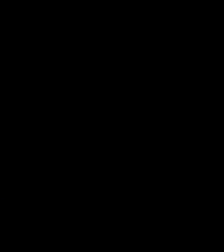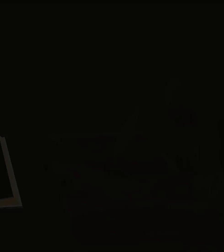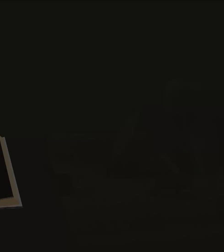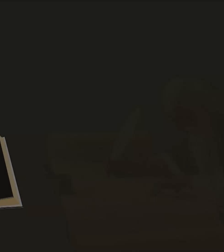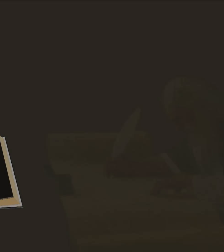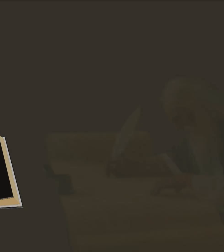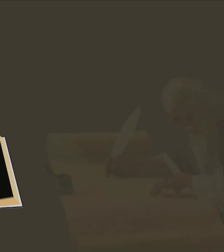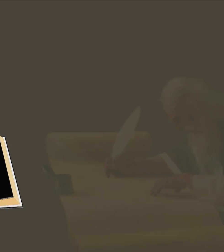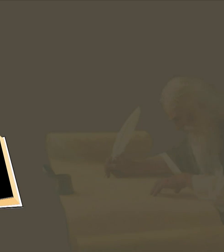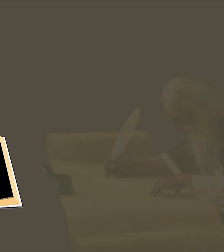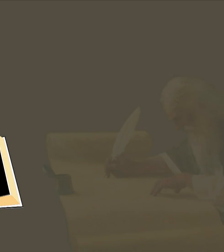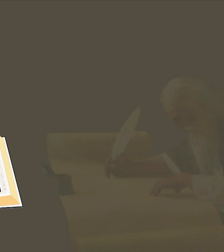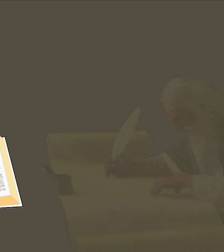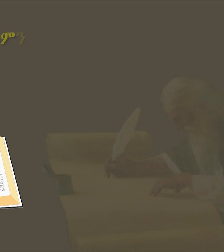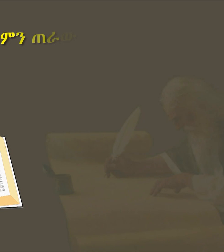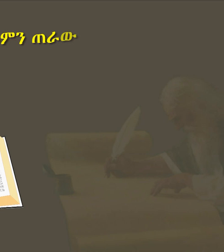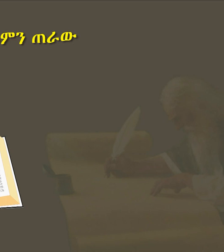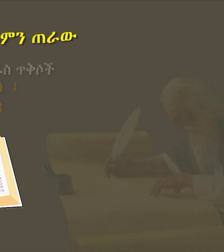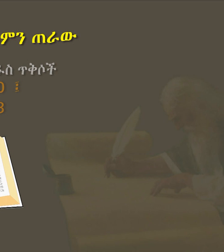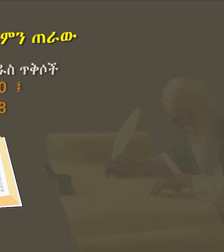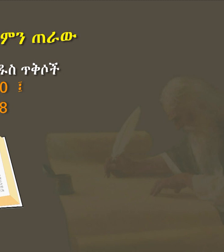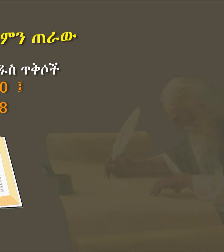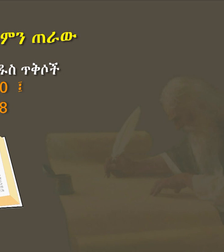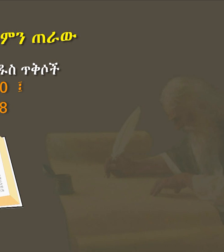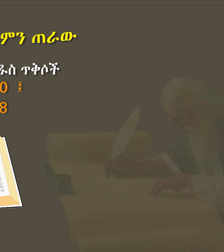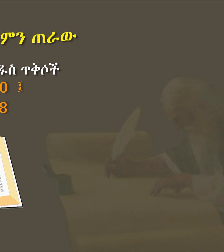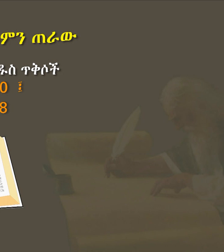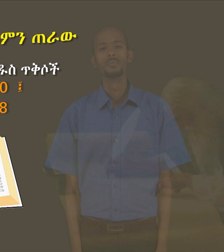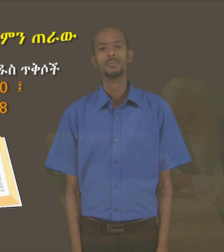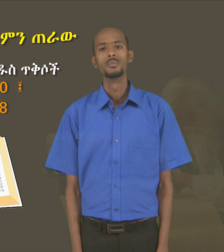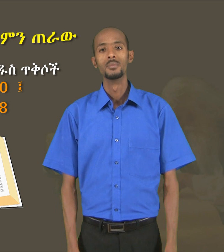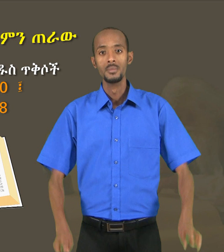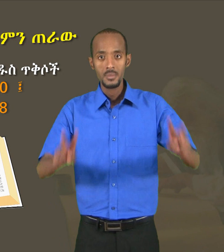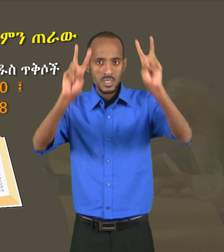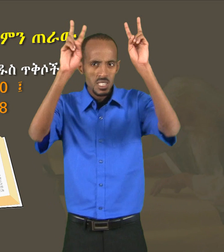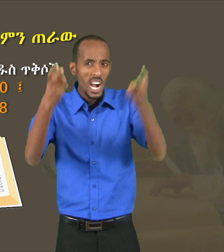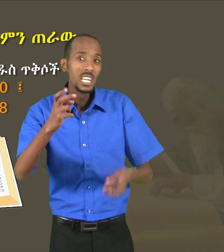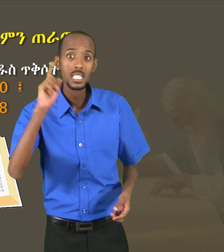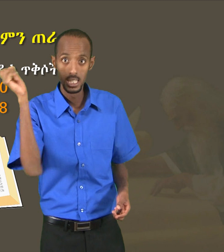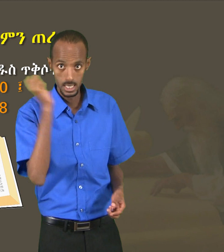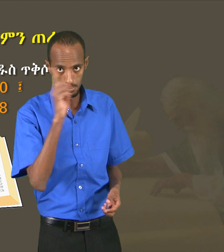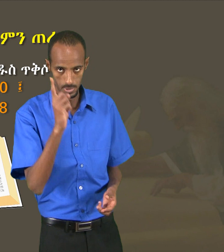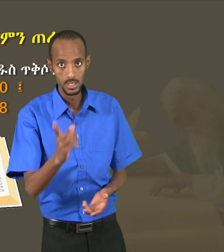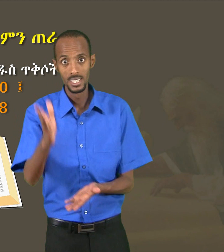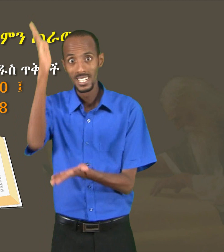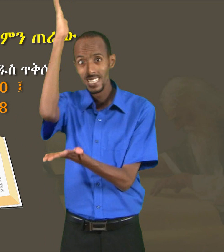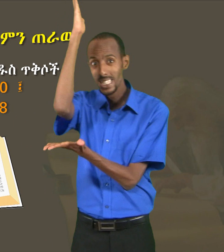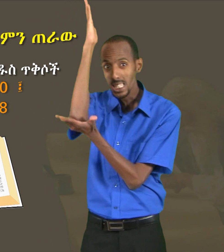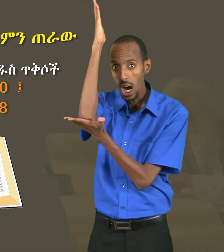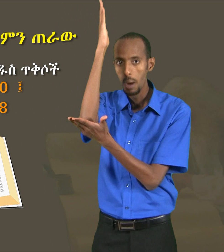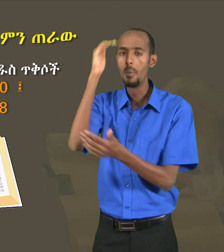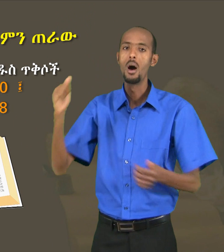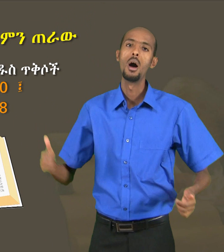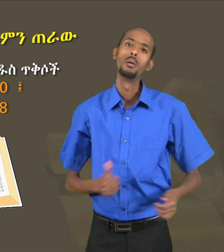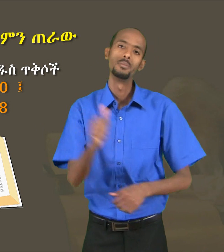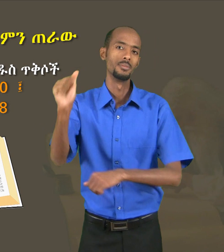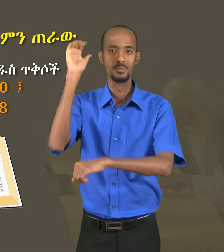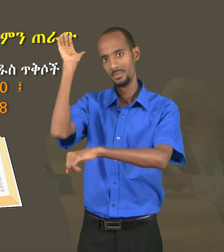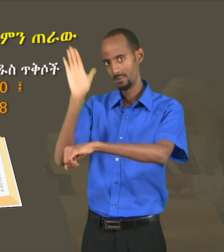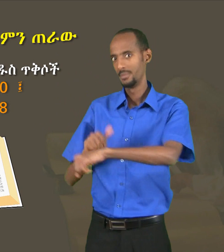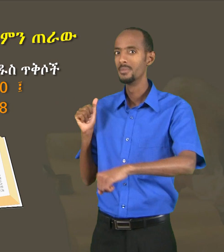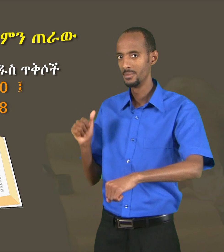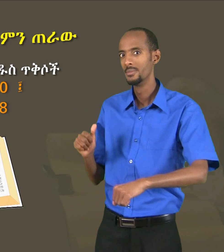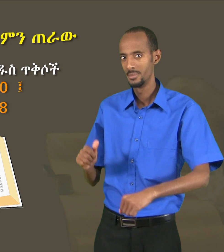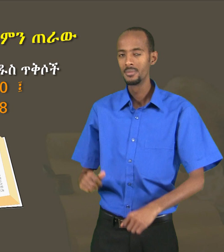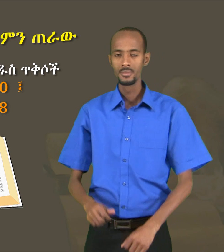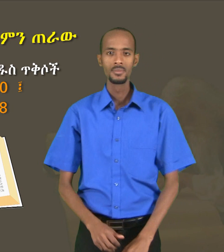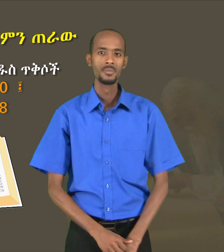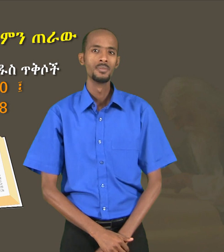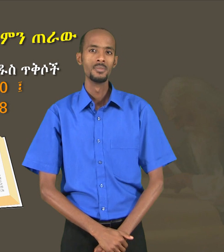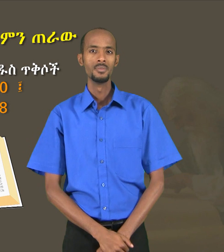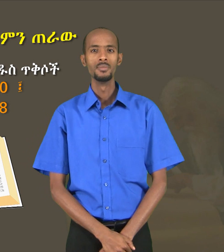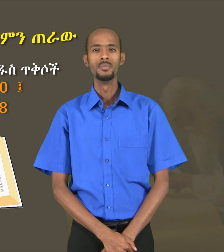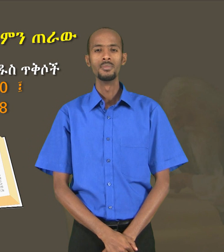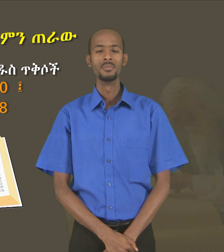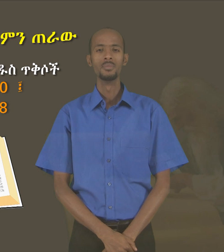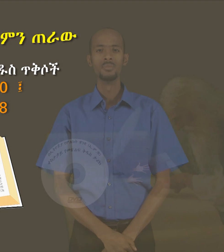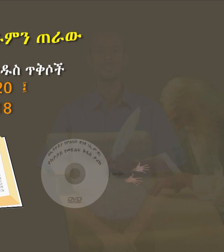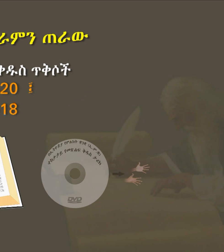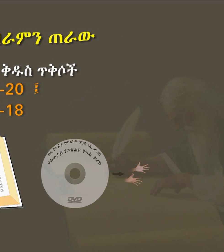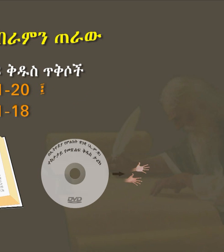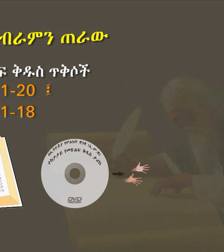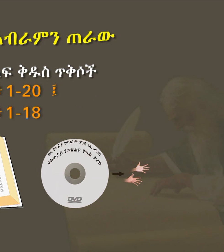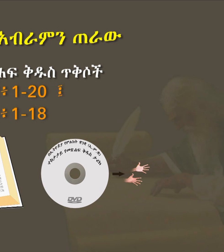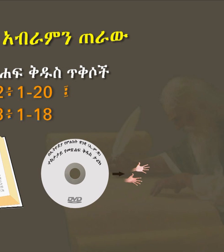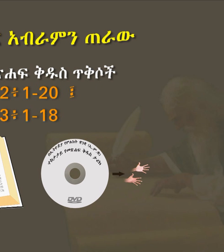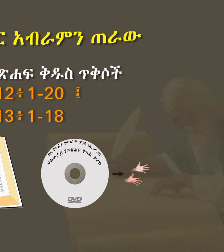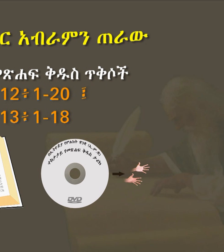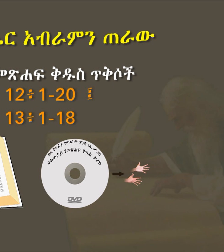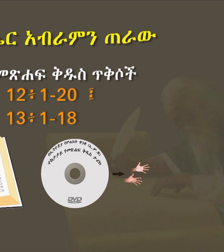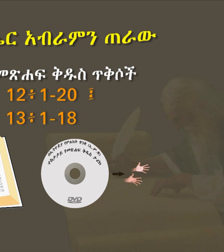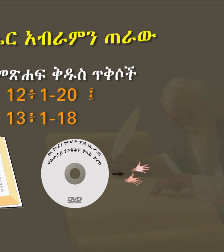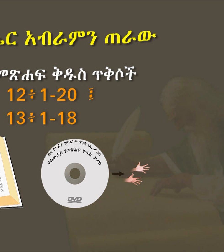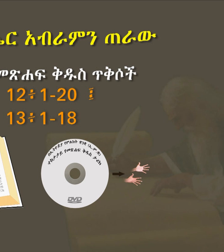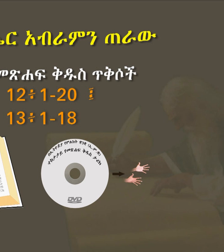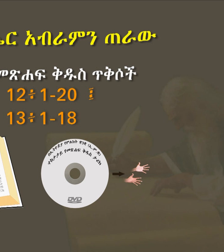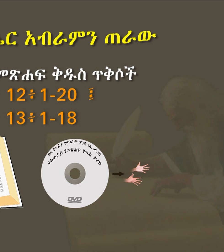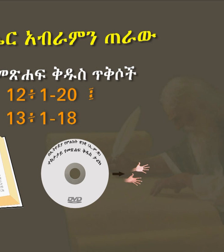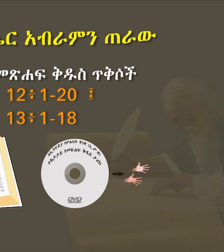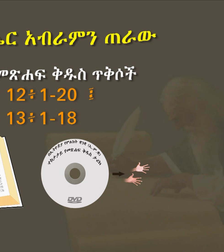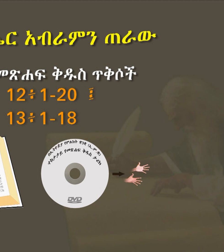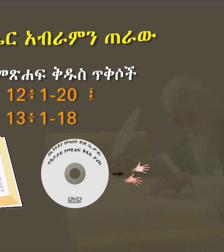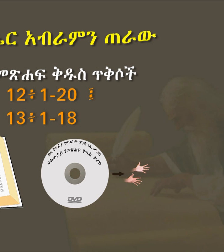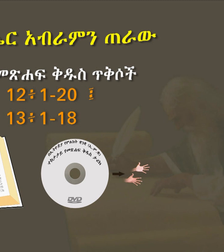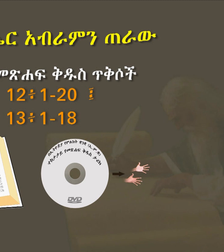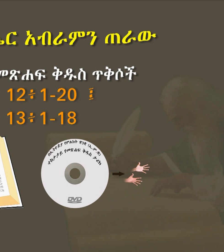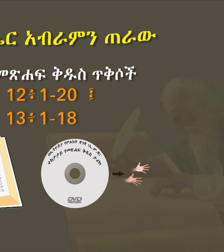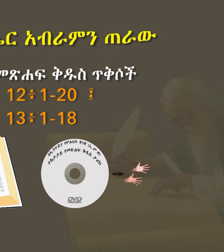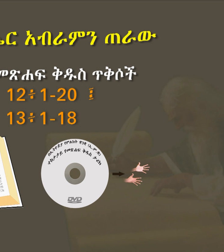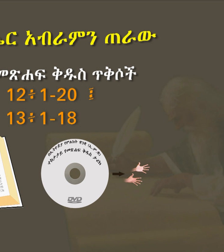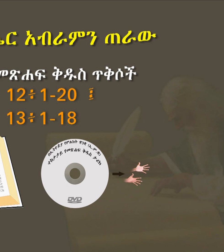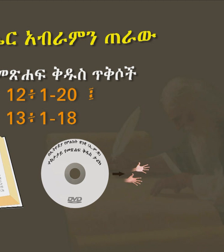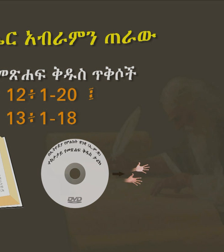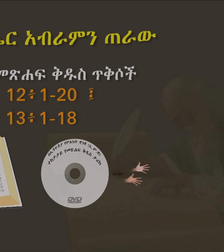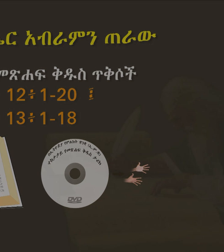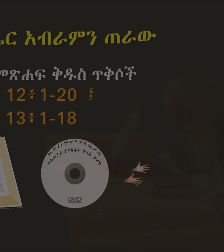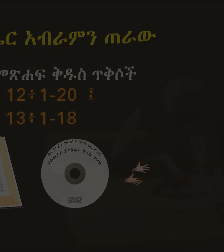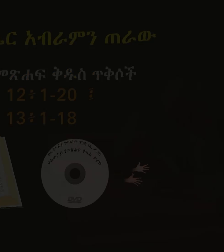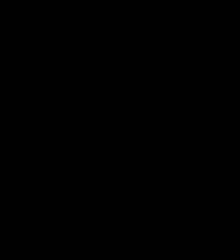The Lord calls Abram